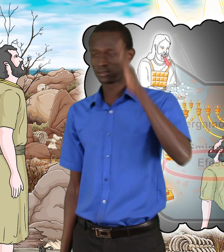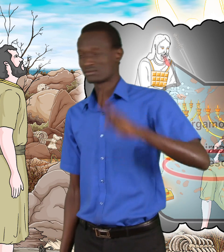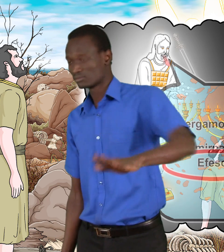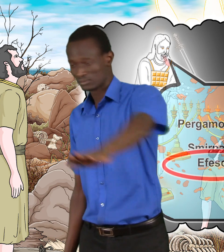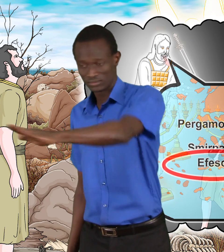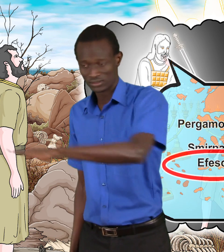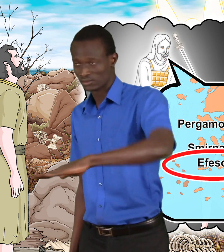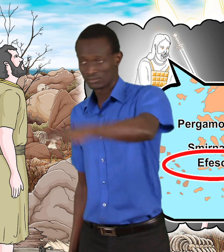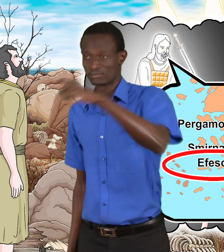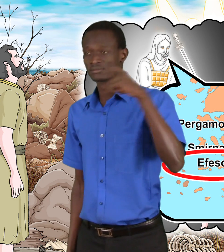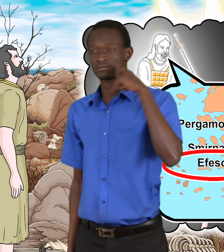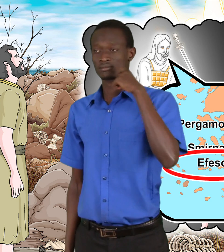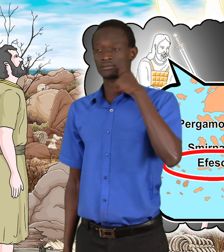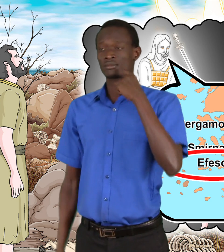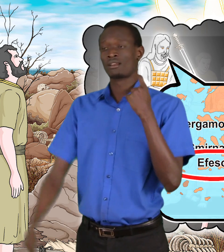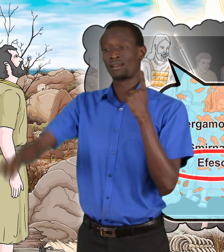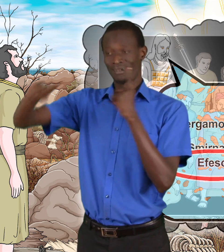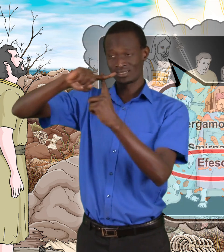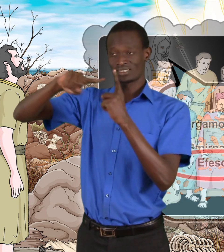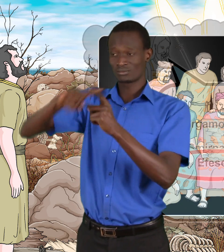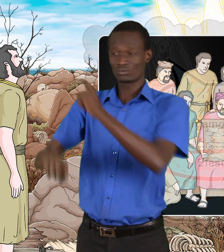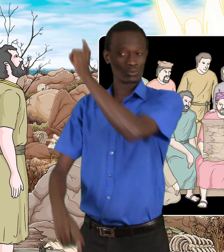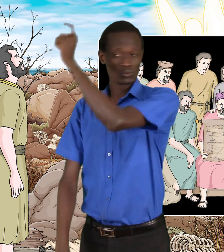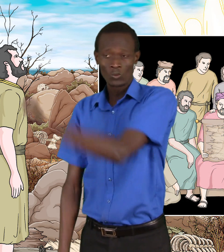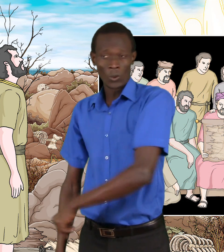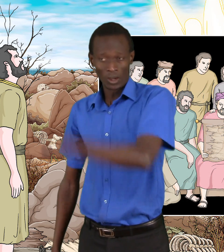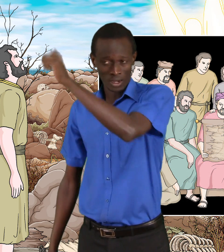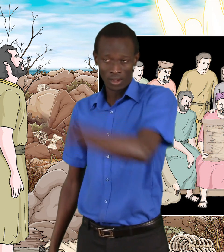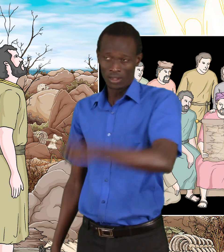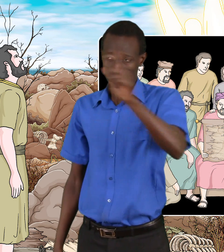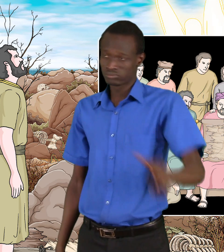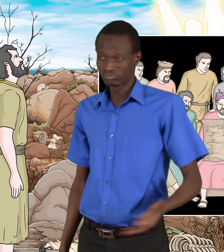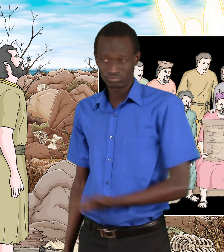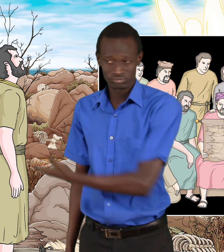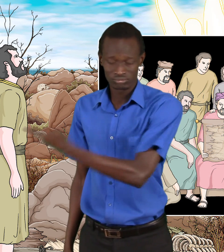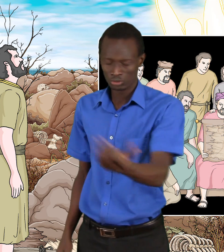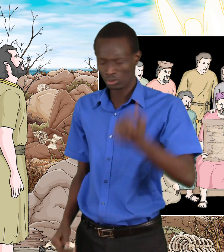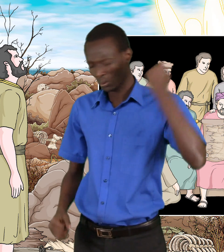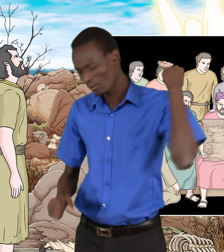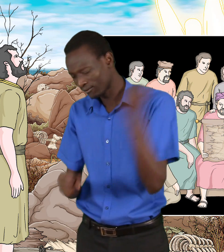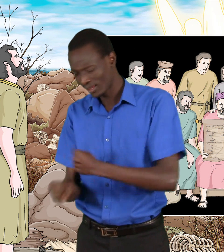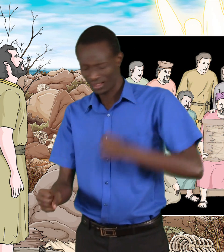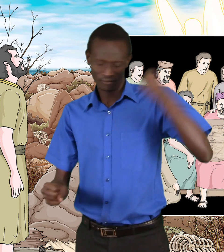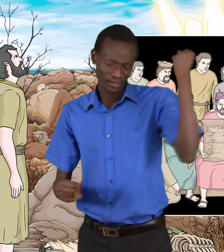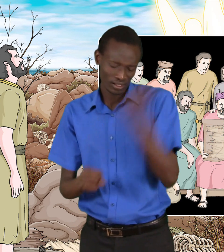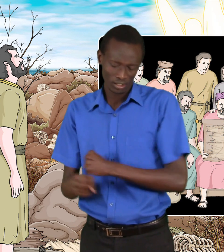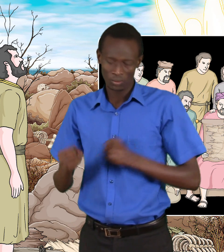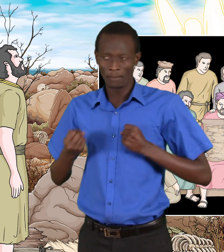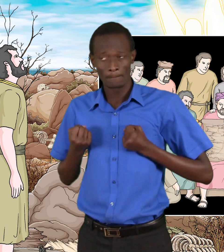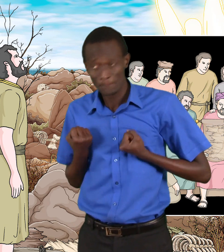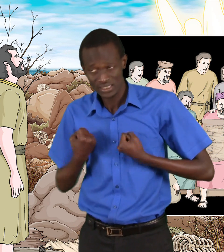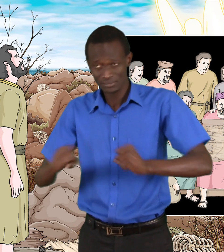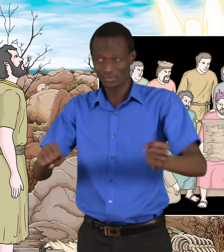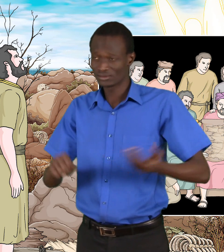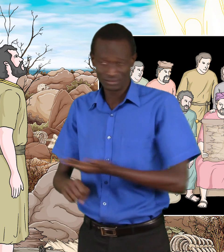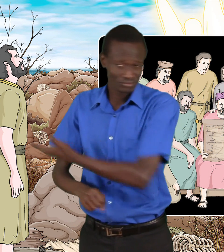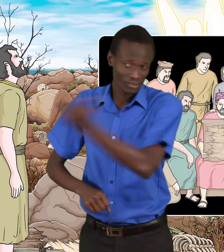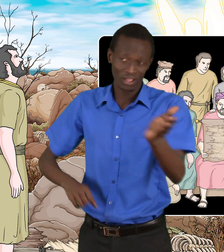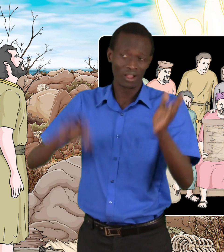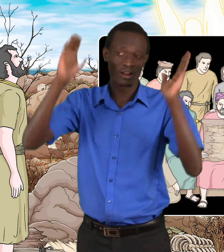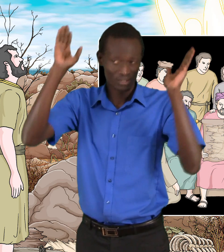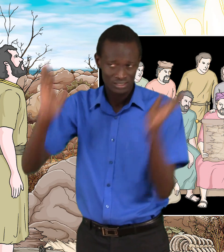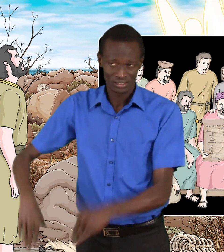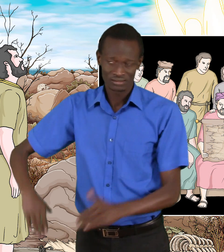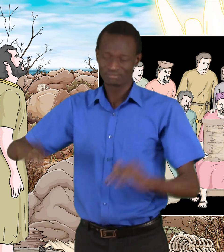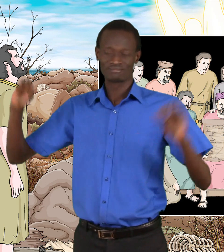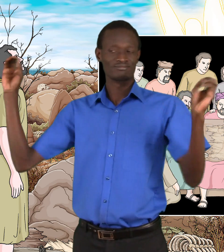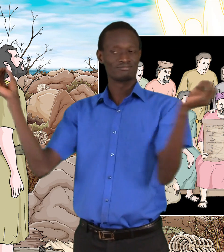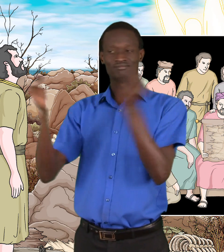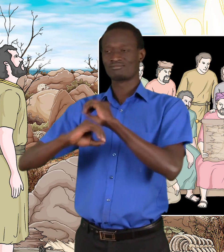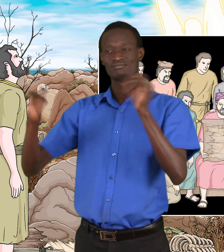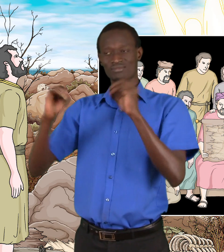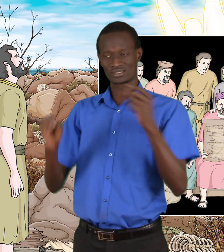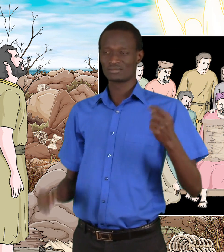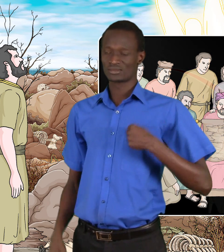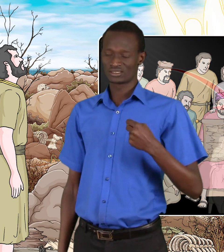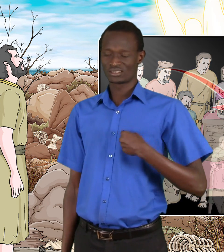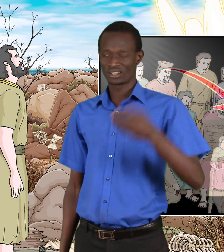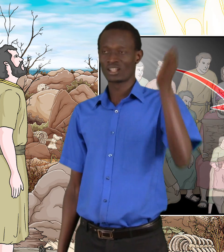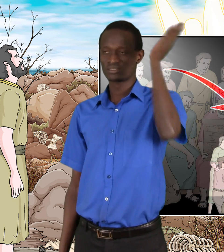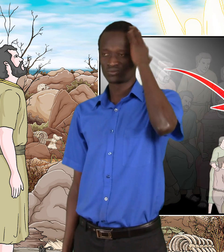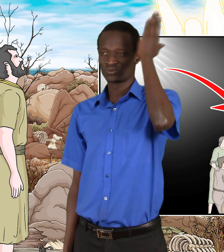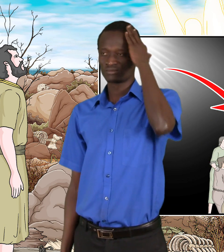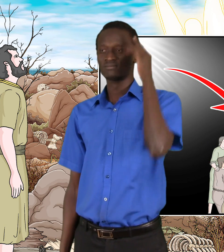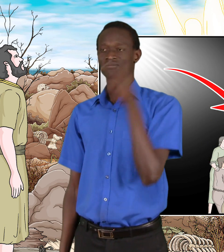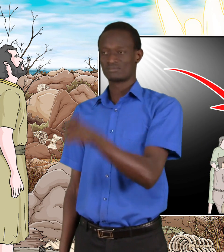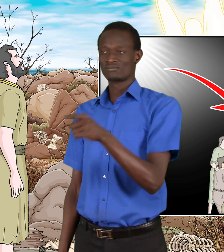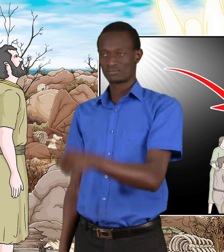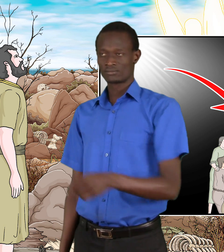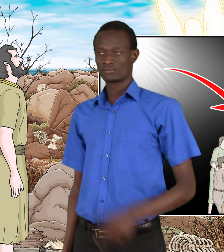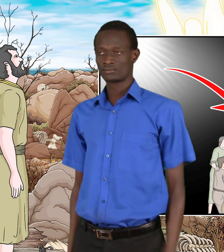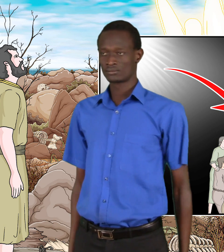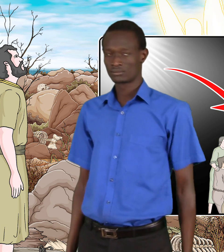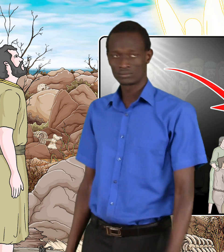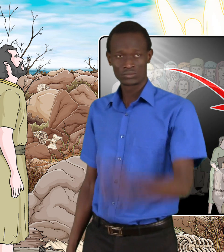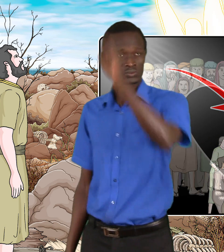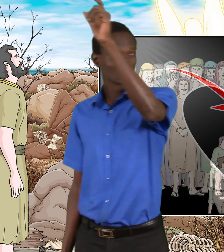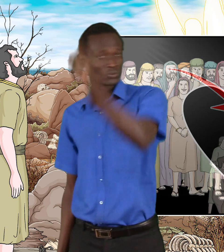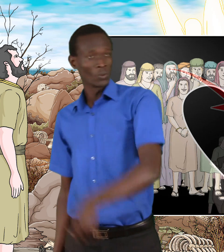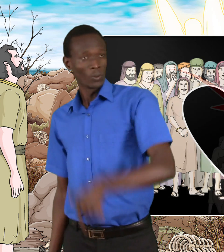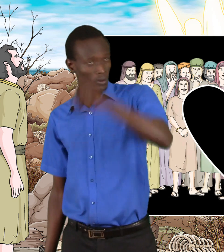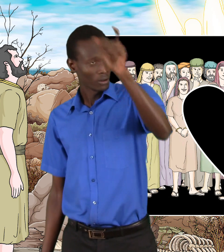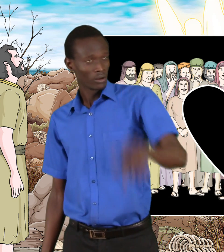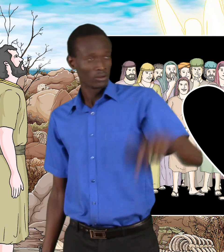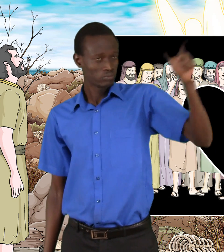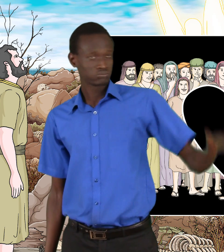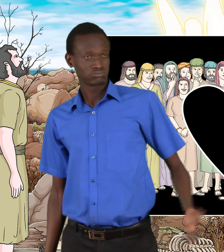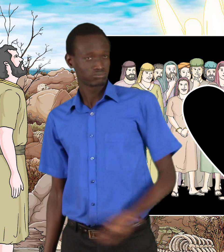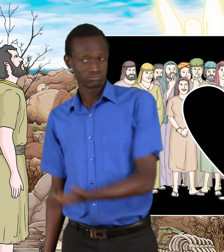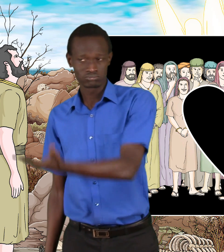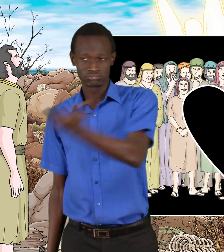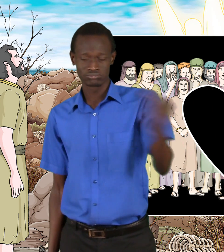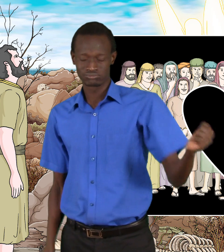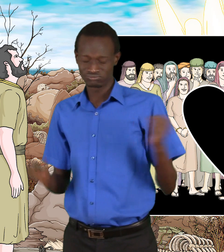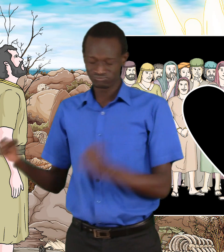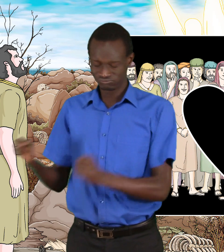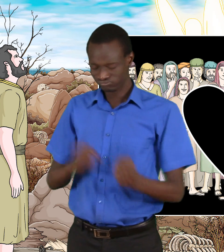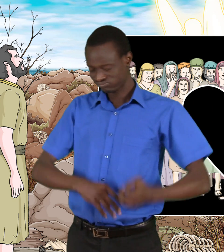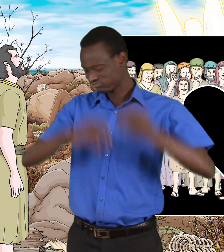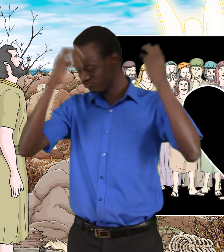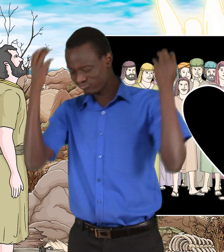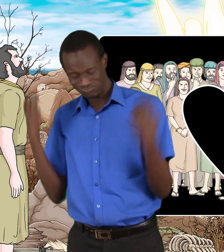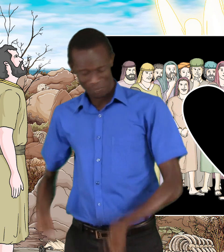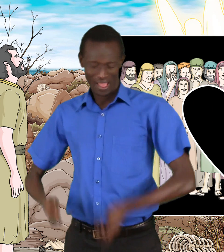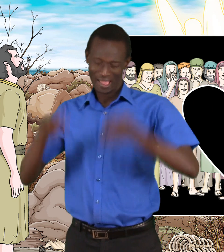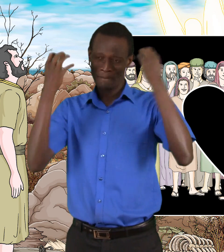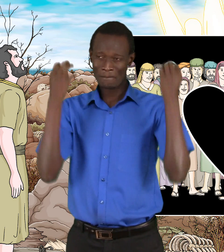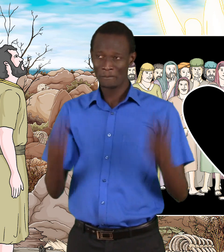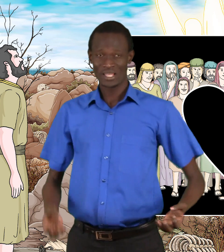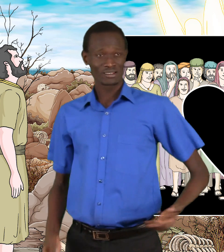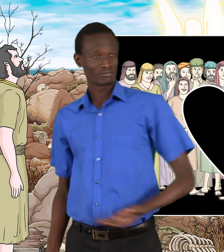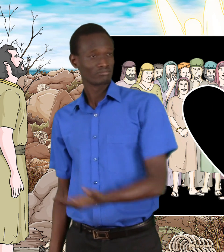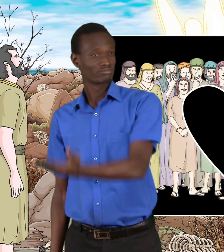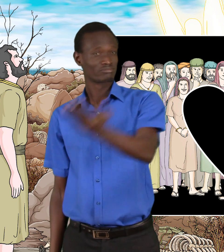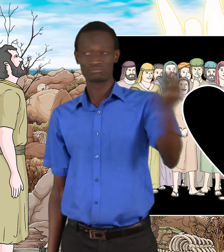I know your deeds, your labor, and your perseverance.